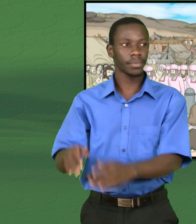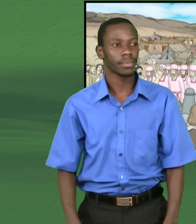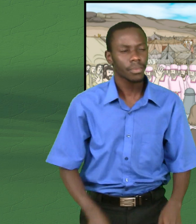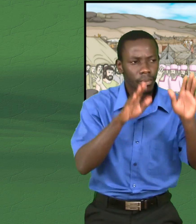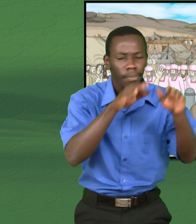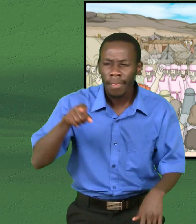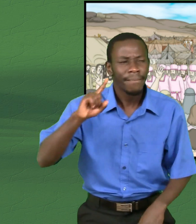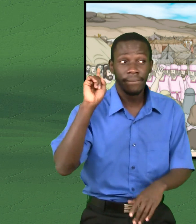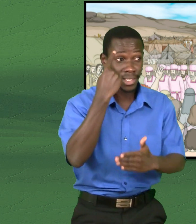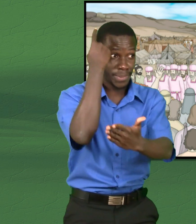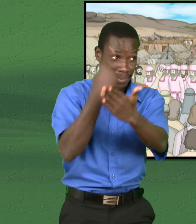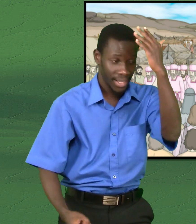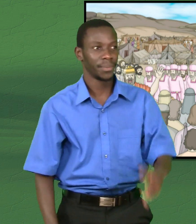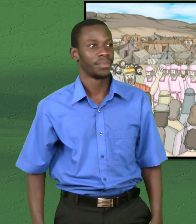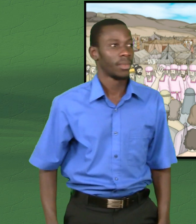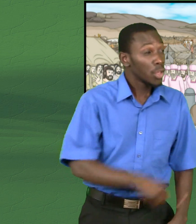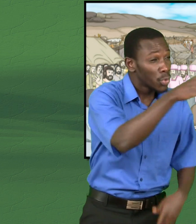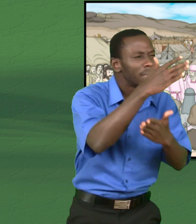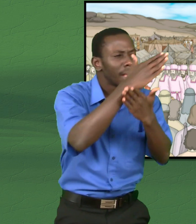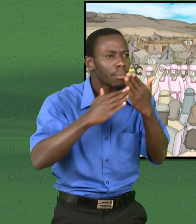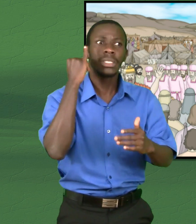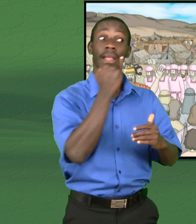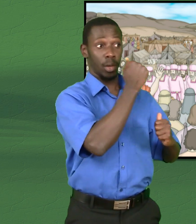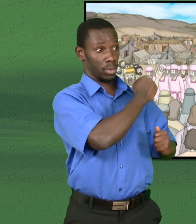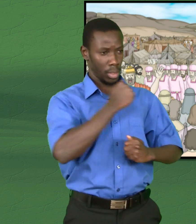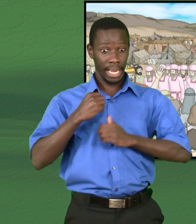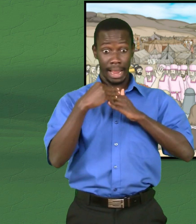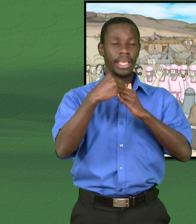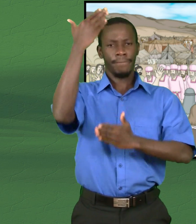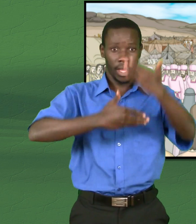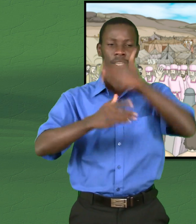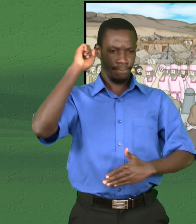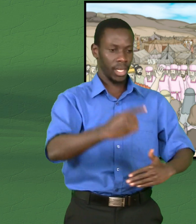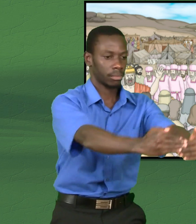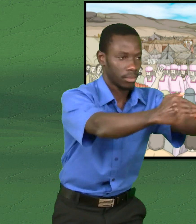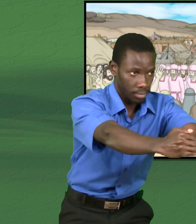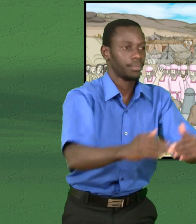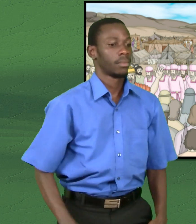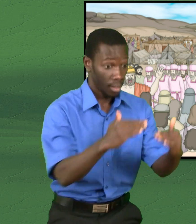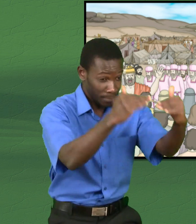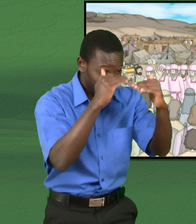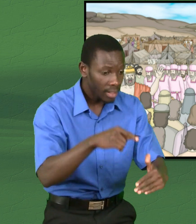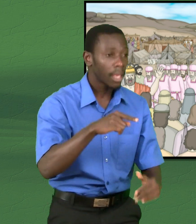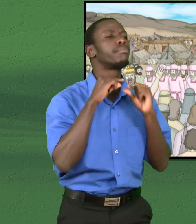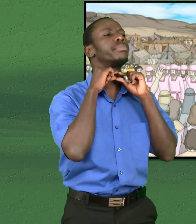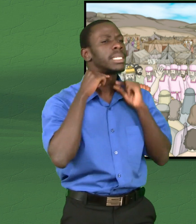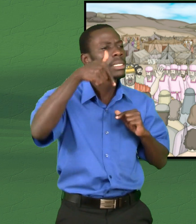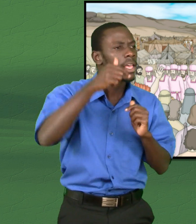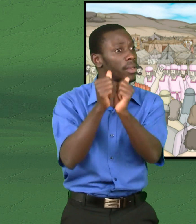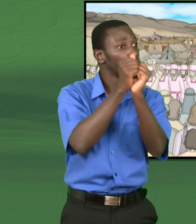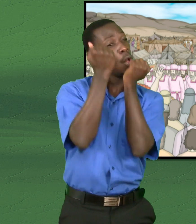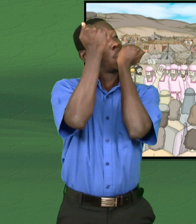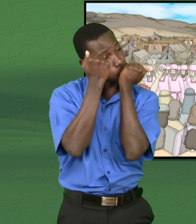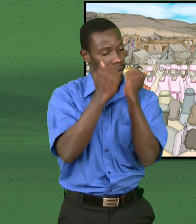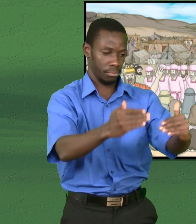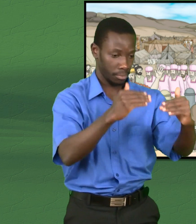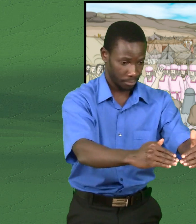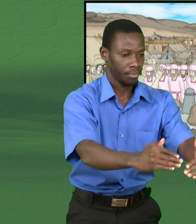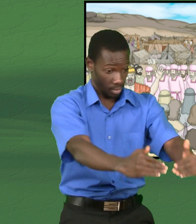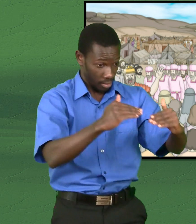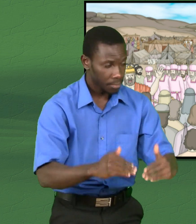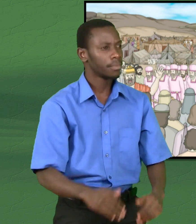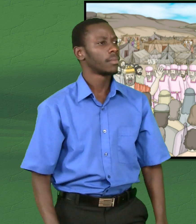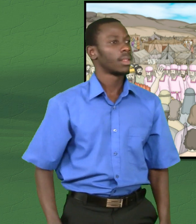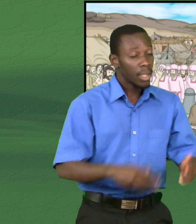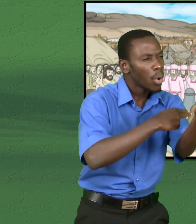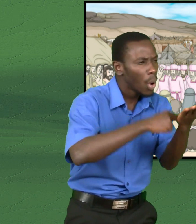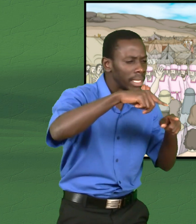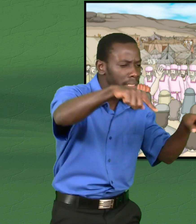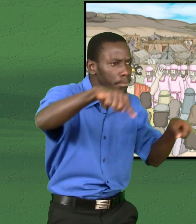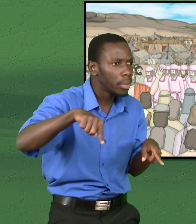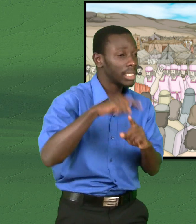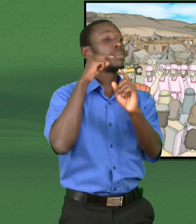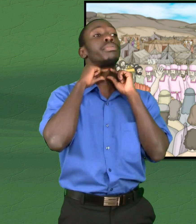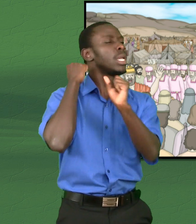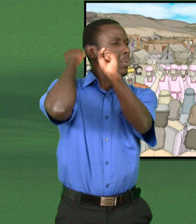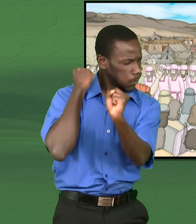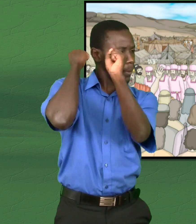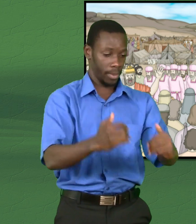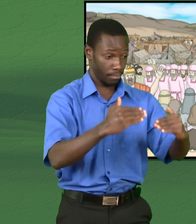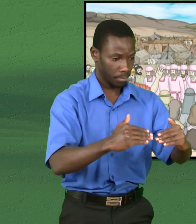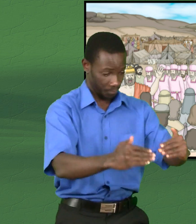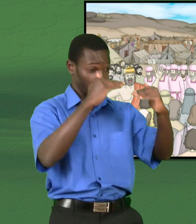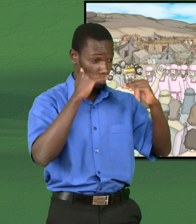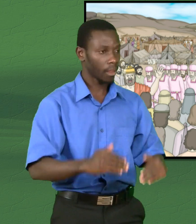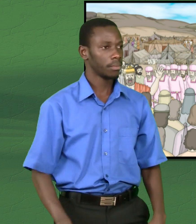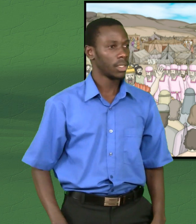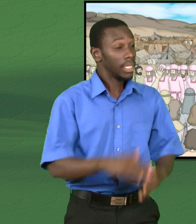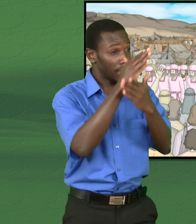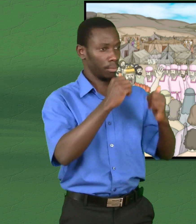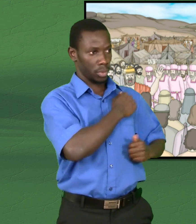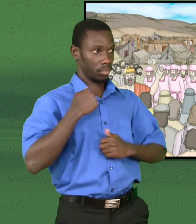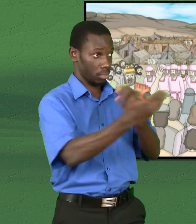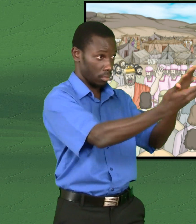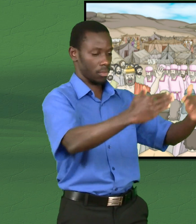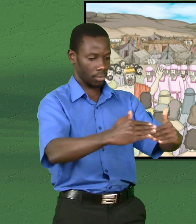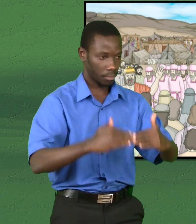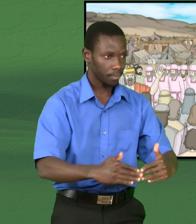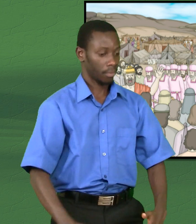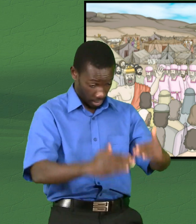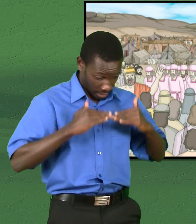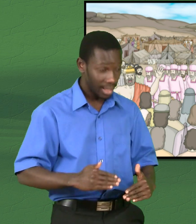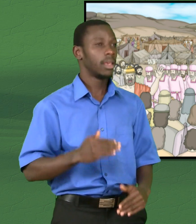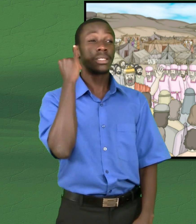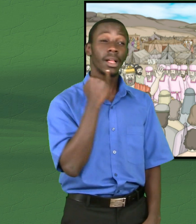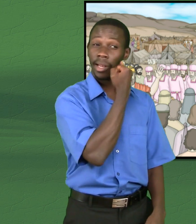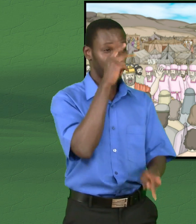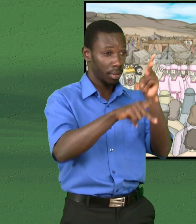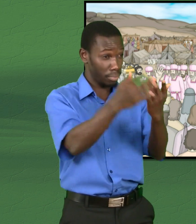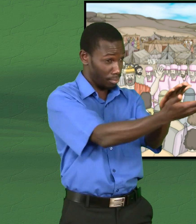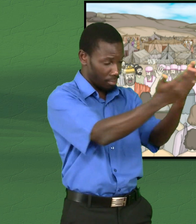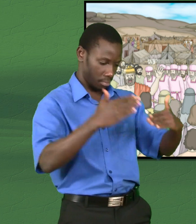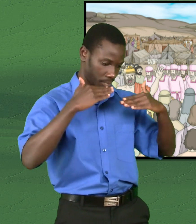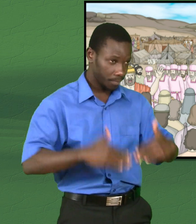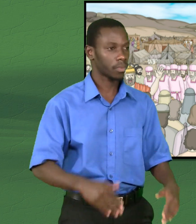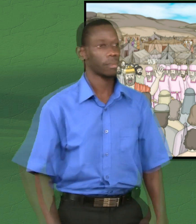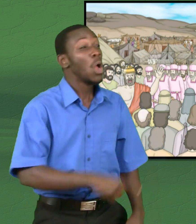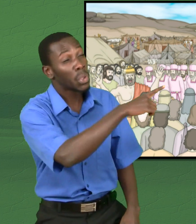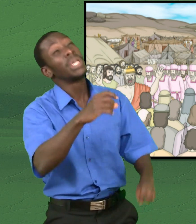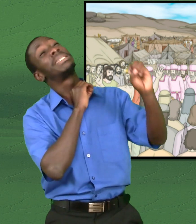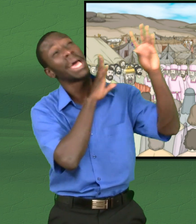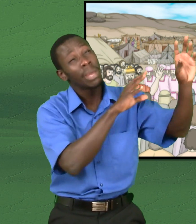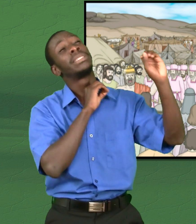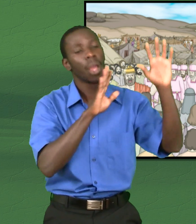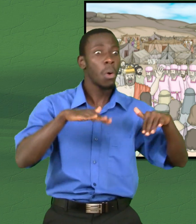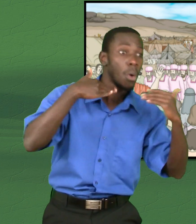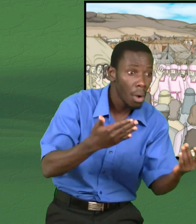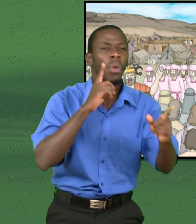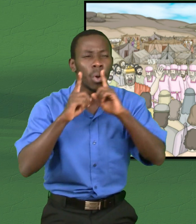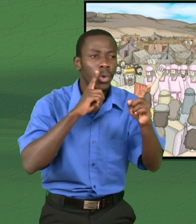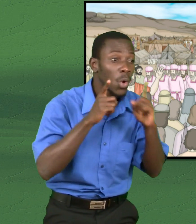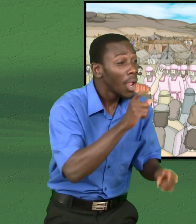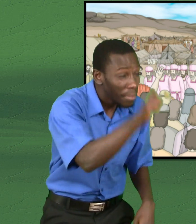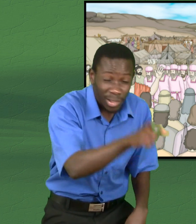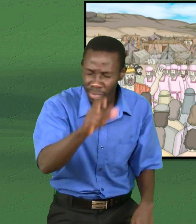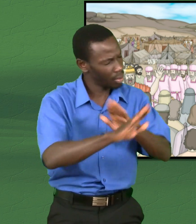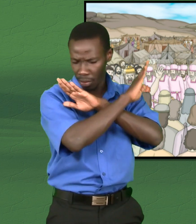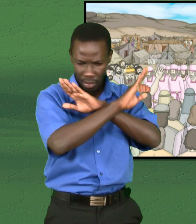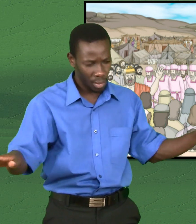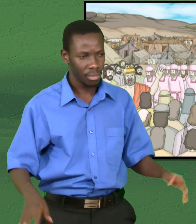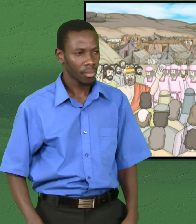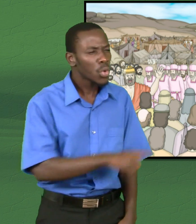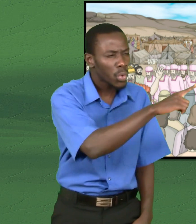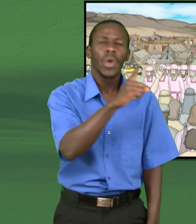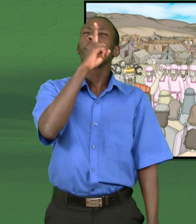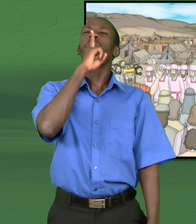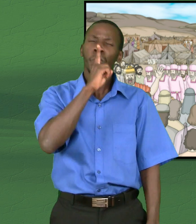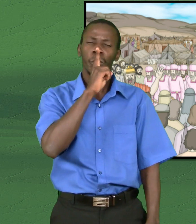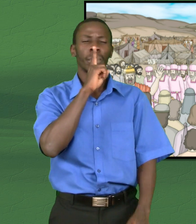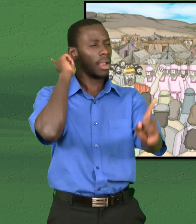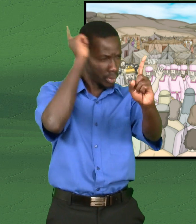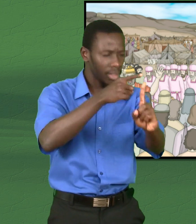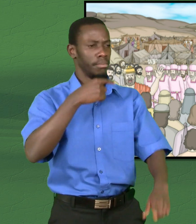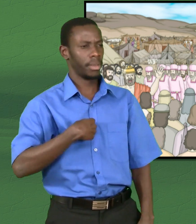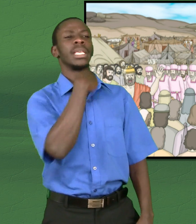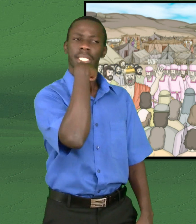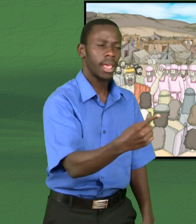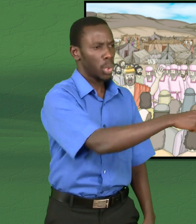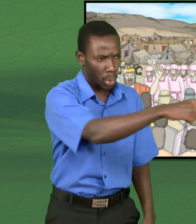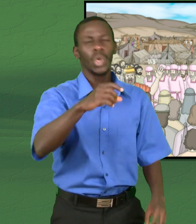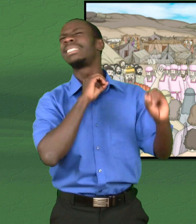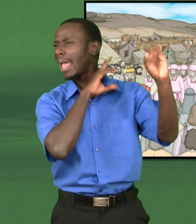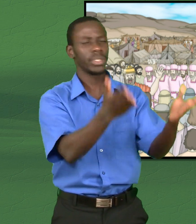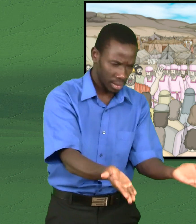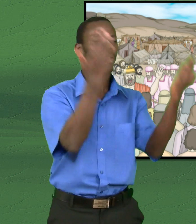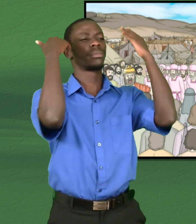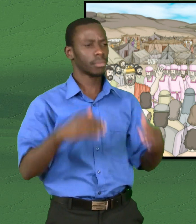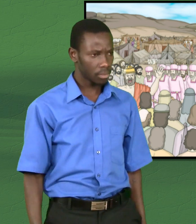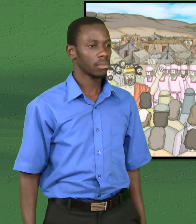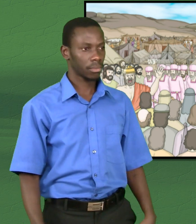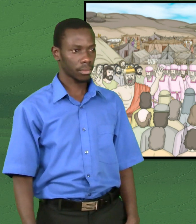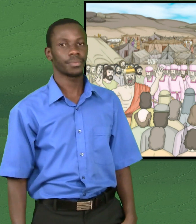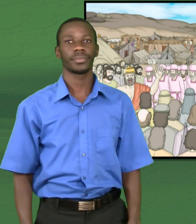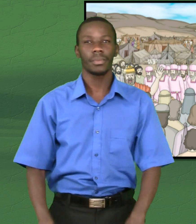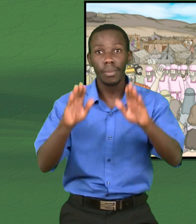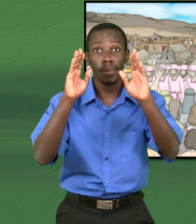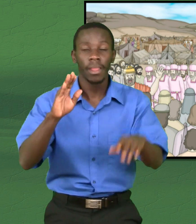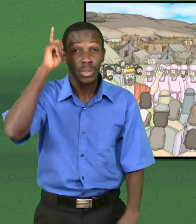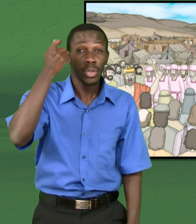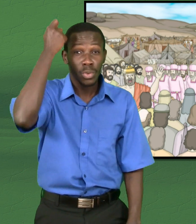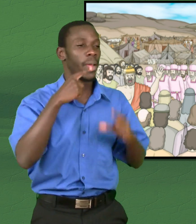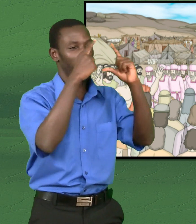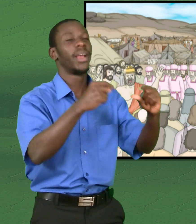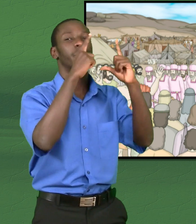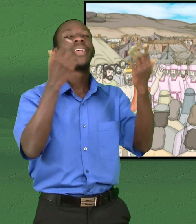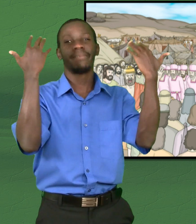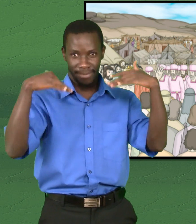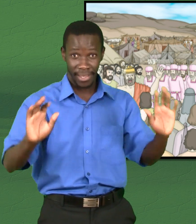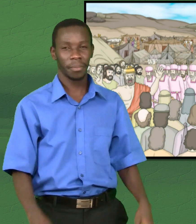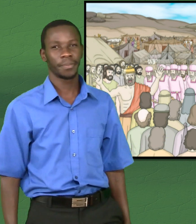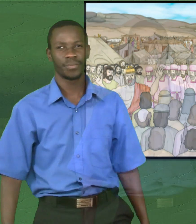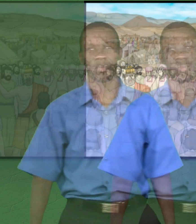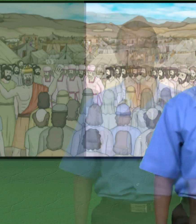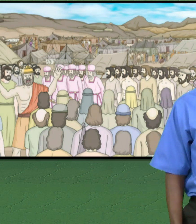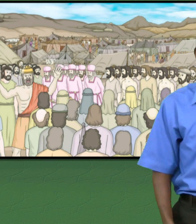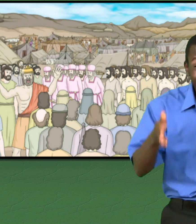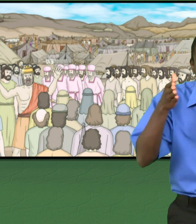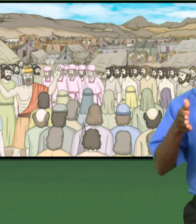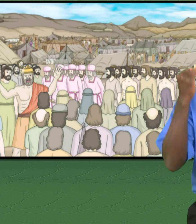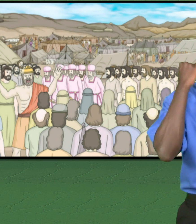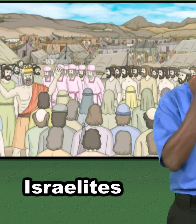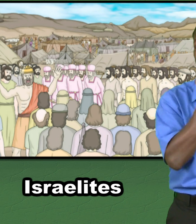After Joshua had spoken to the people, seven priests carrying seven rams’ horns before the LORD advanced and blew the horns, and the ark of the covenant of the LORD followed them.